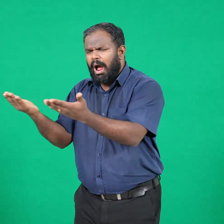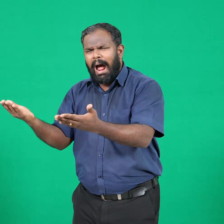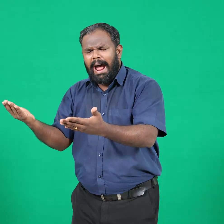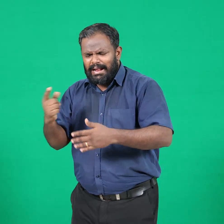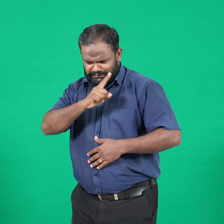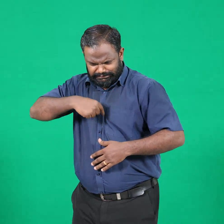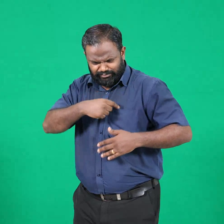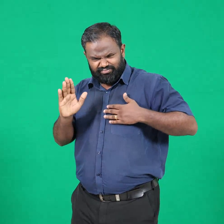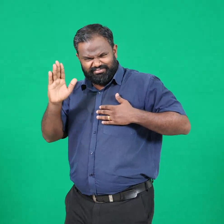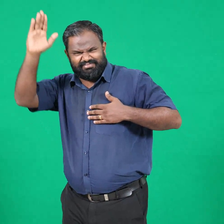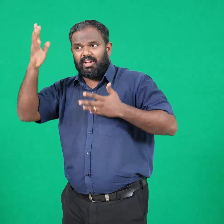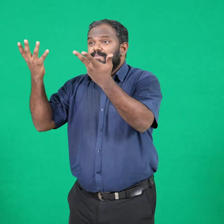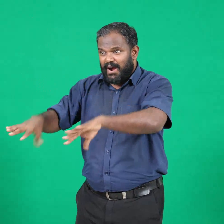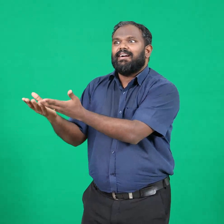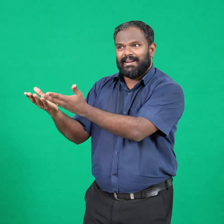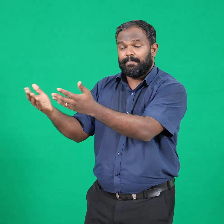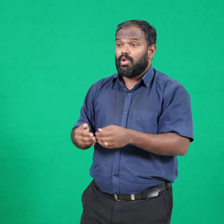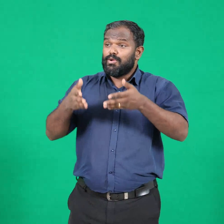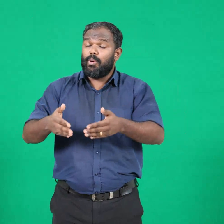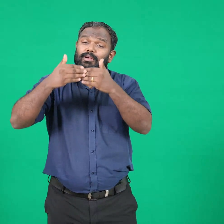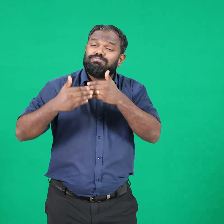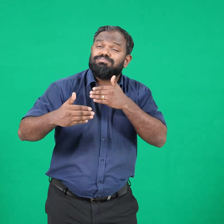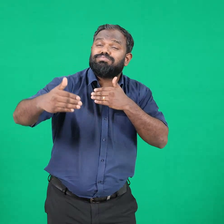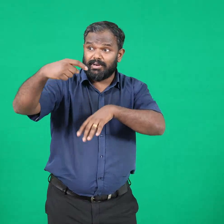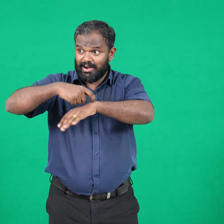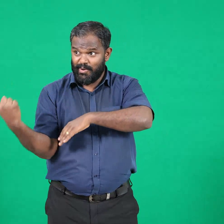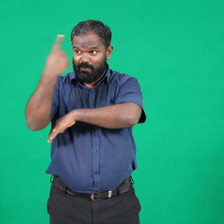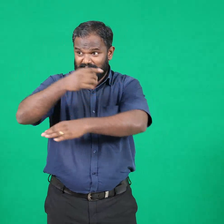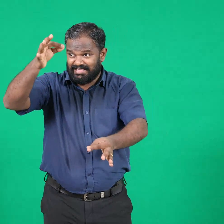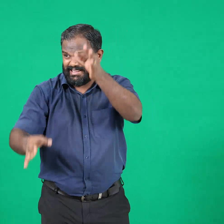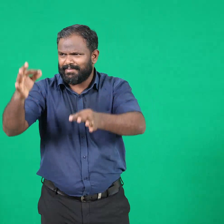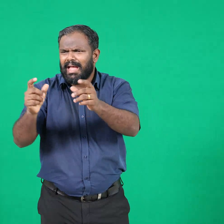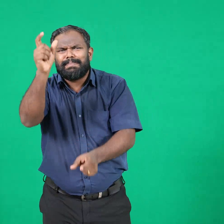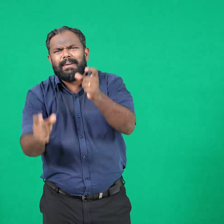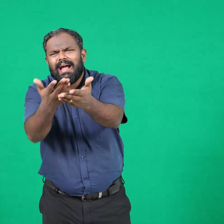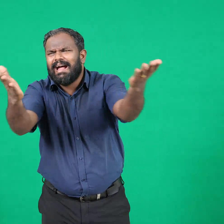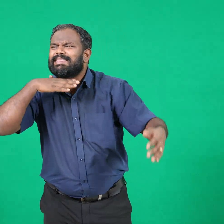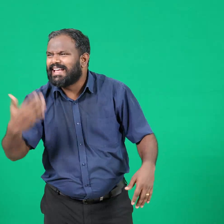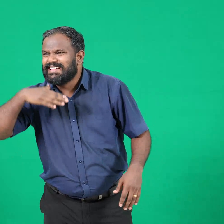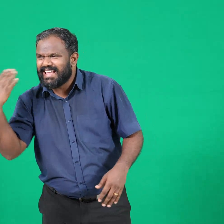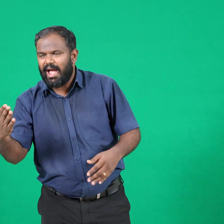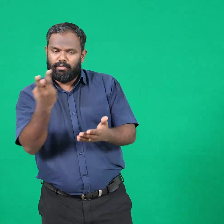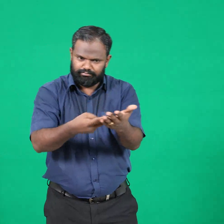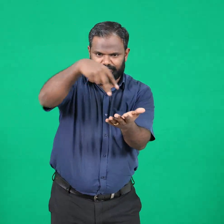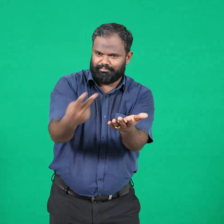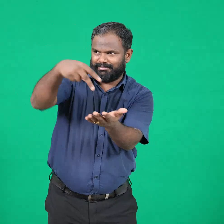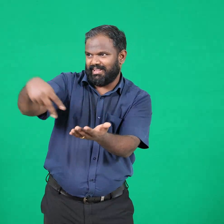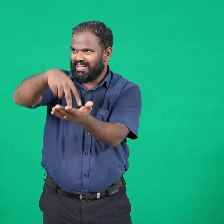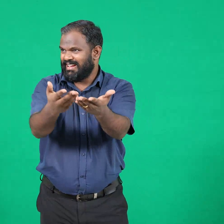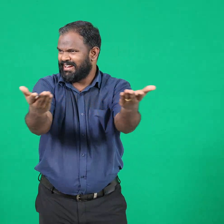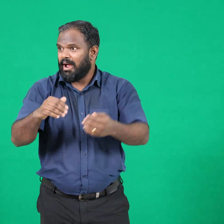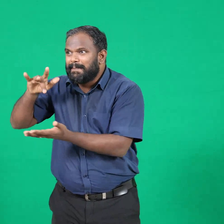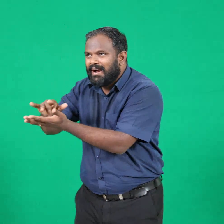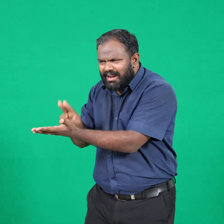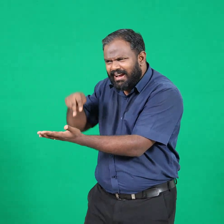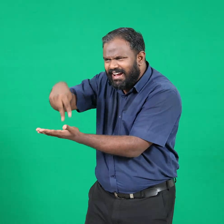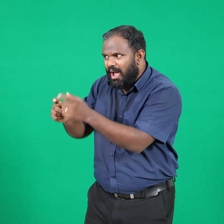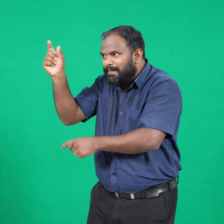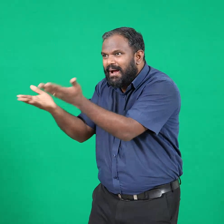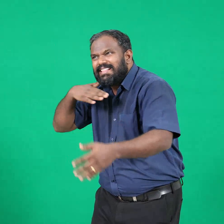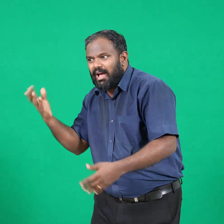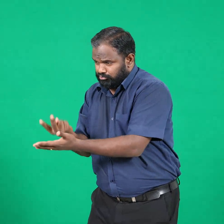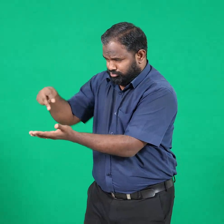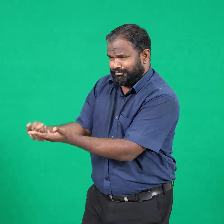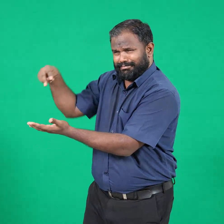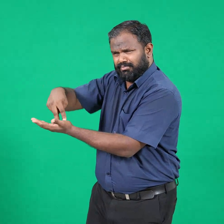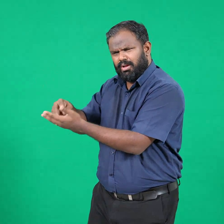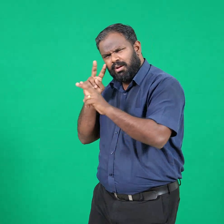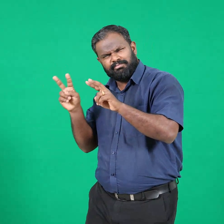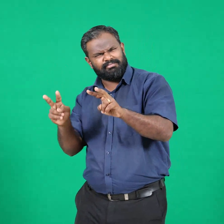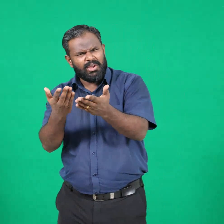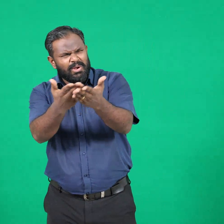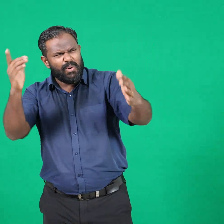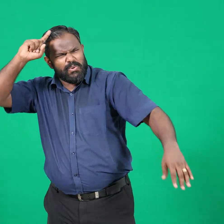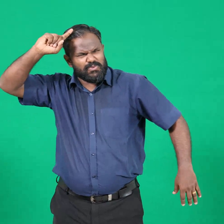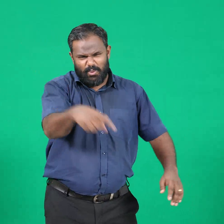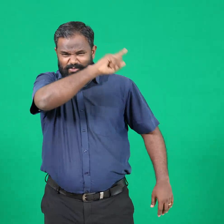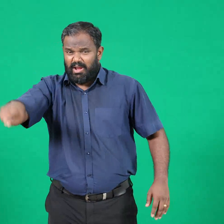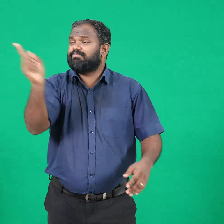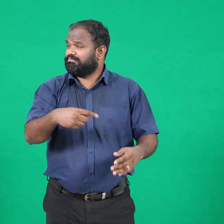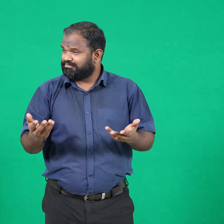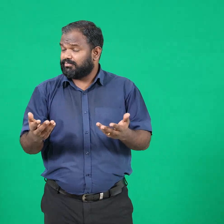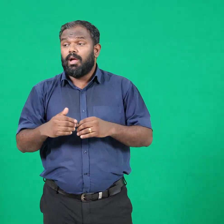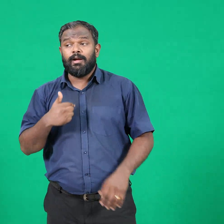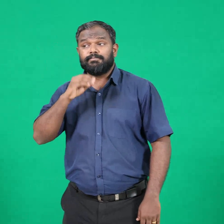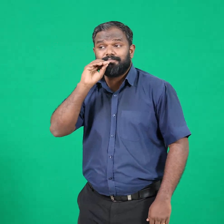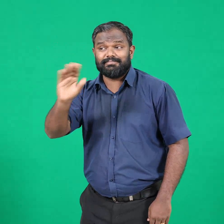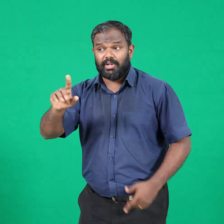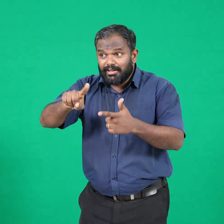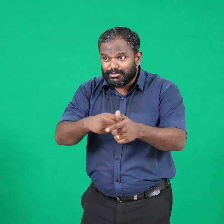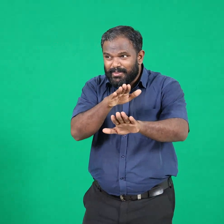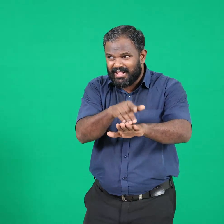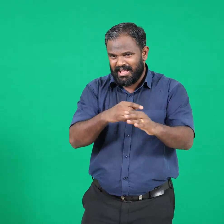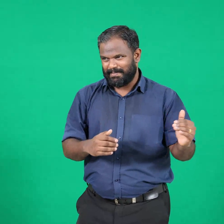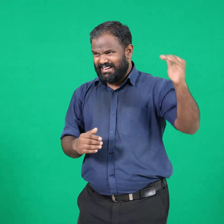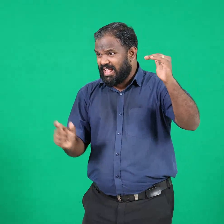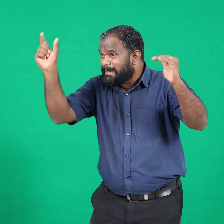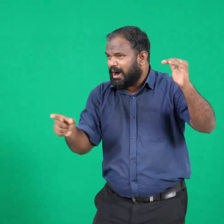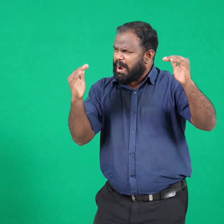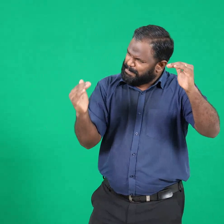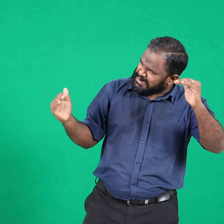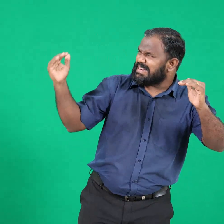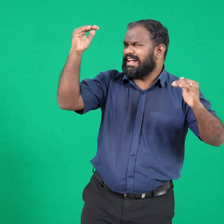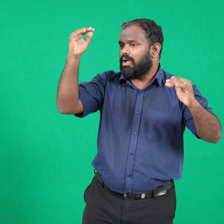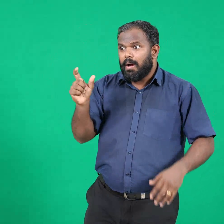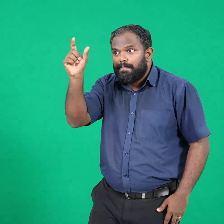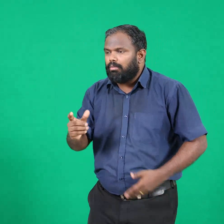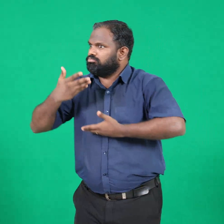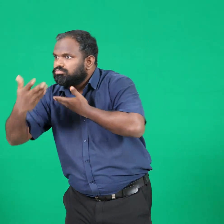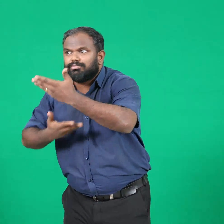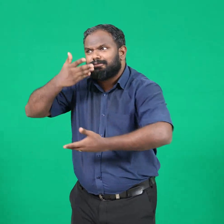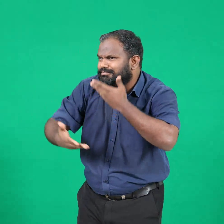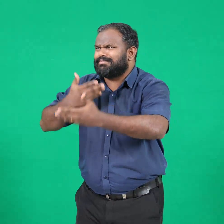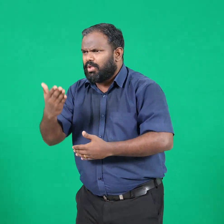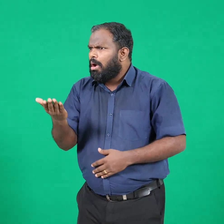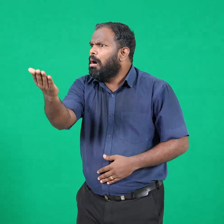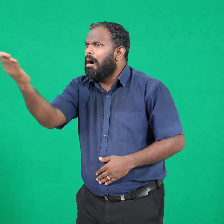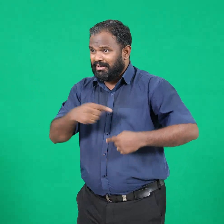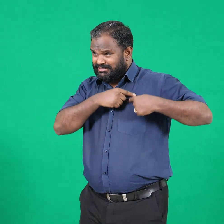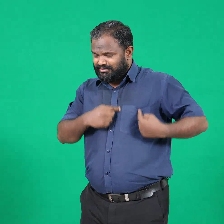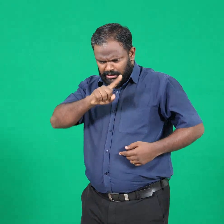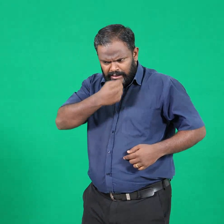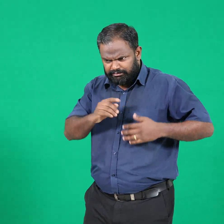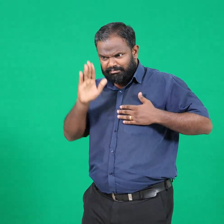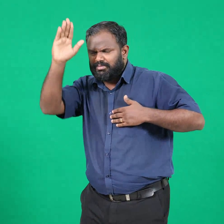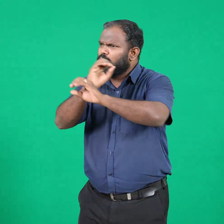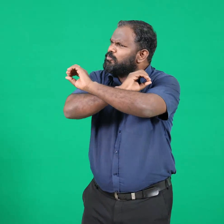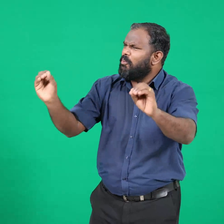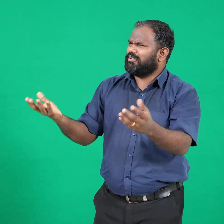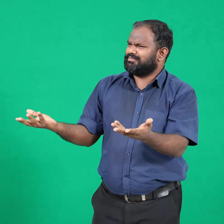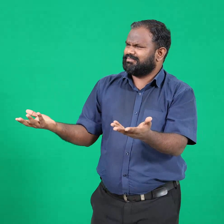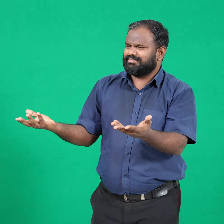for they repented at the preaching of Jonah, and now One greater than Jonah is here.